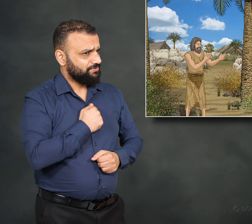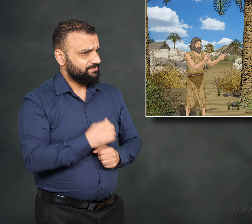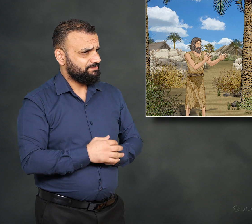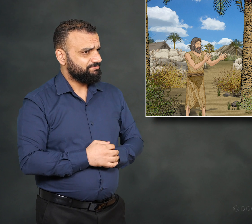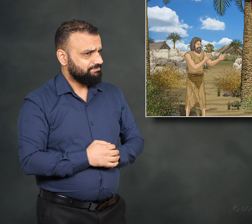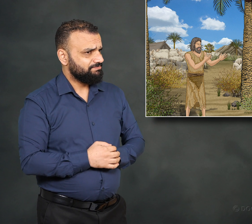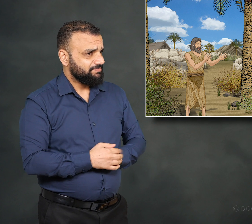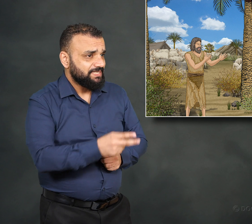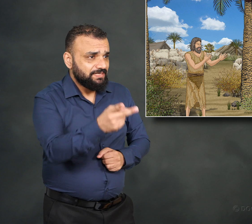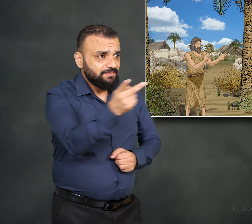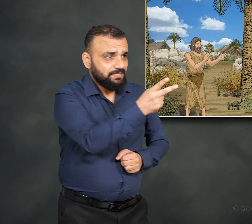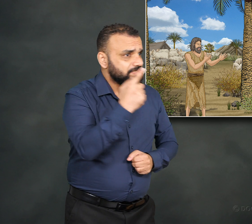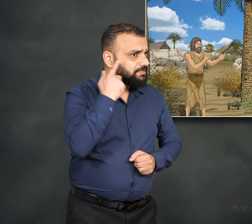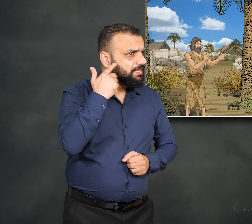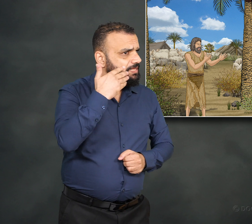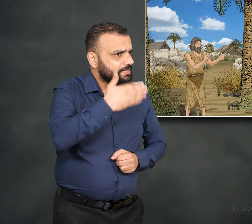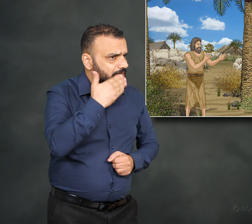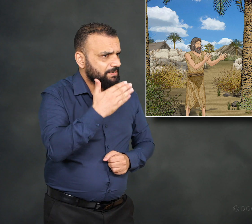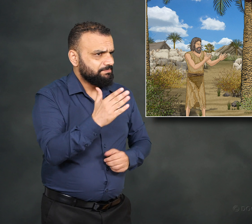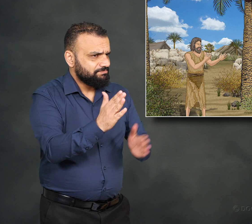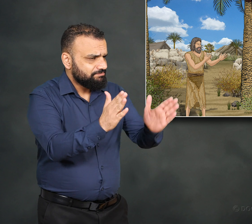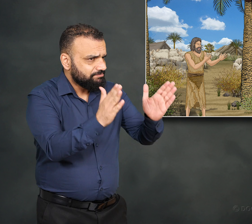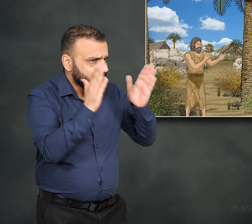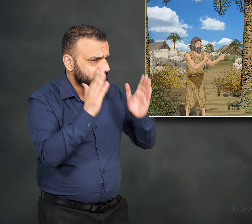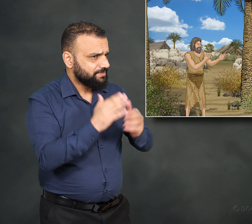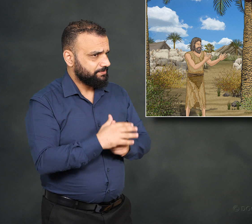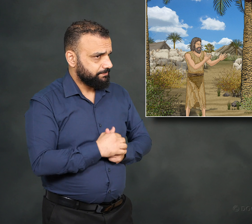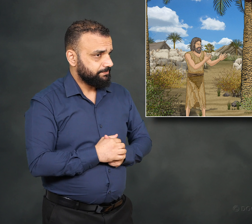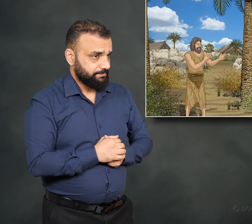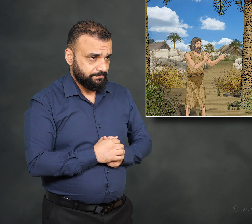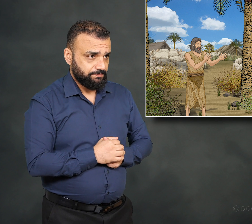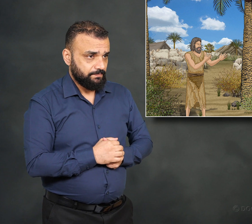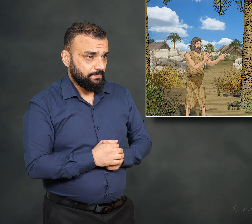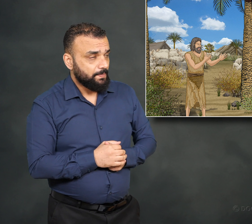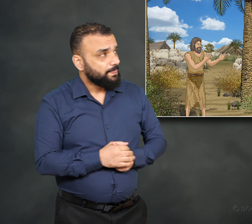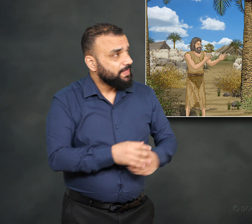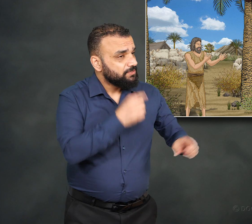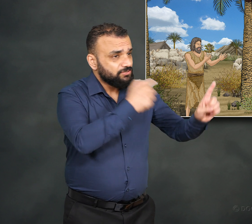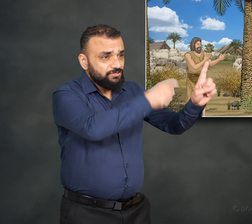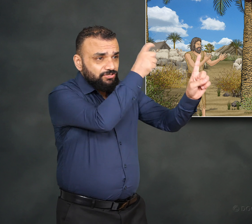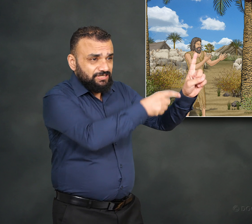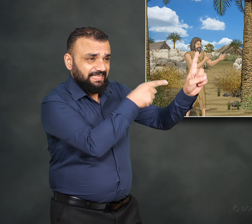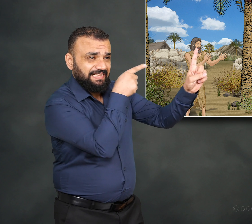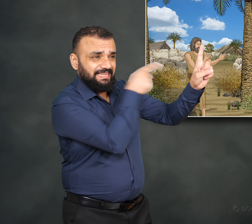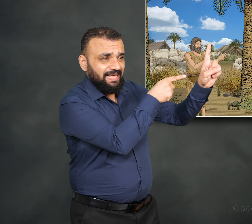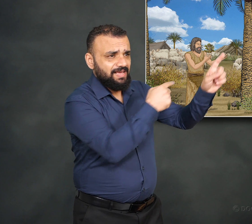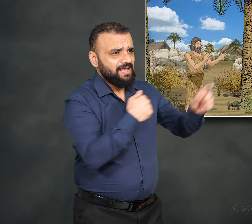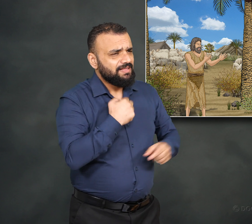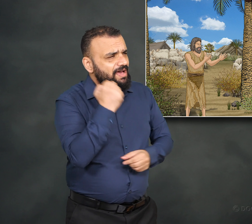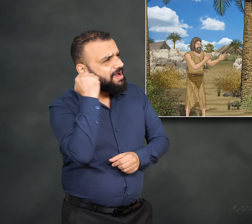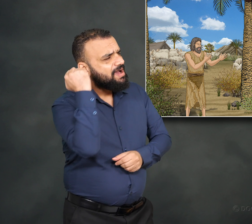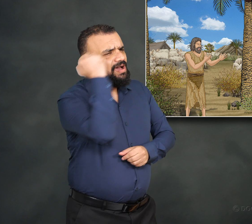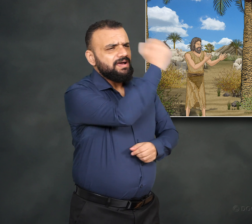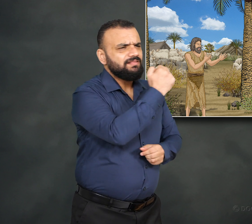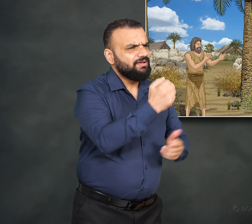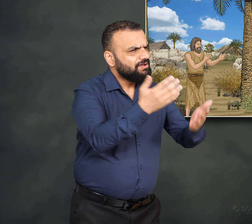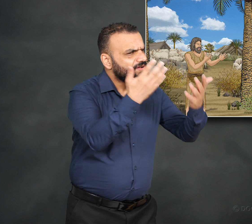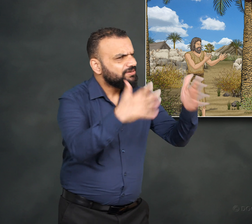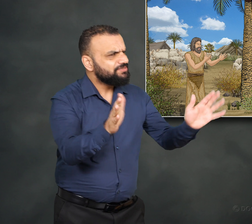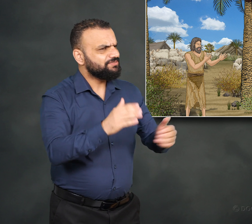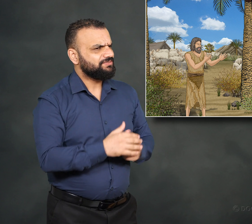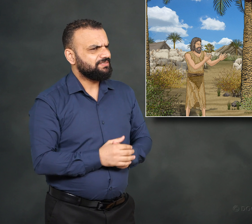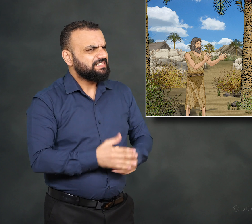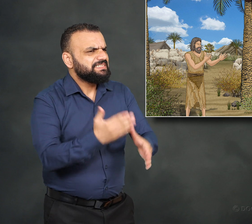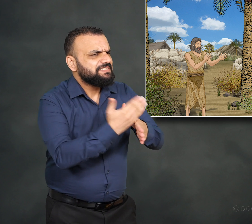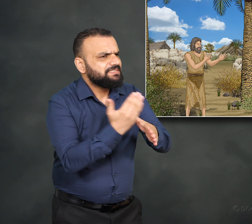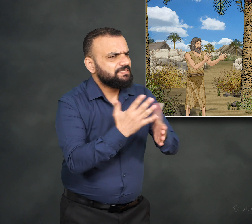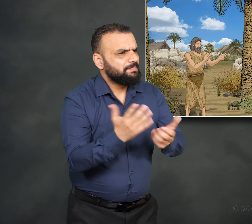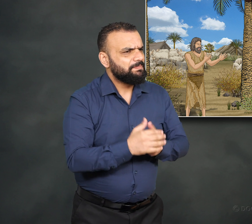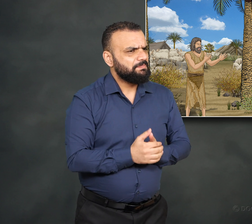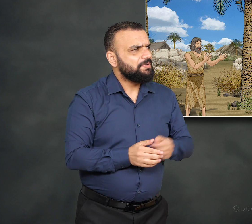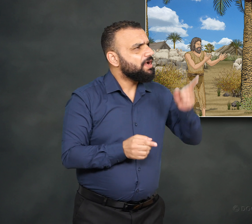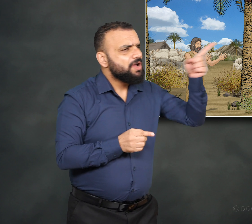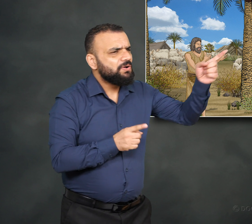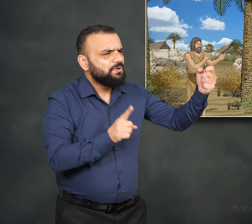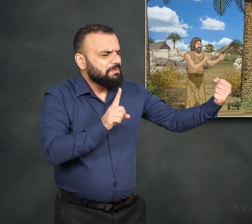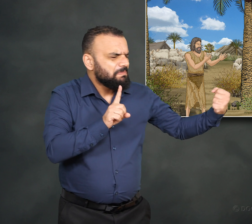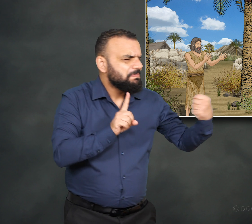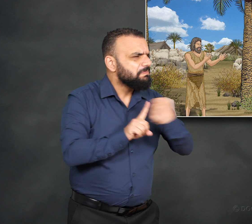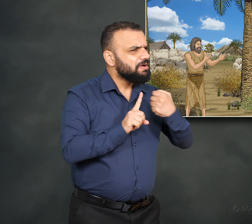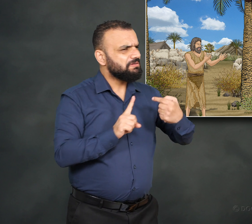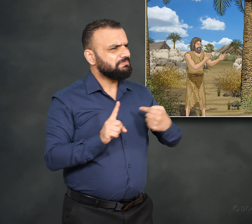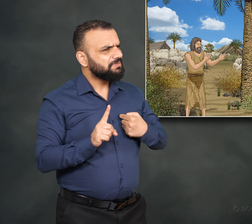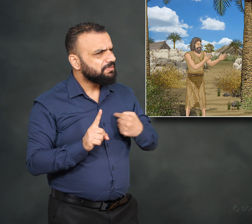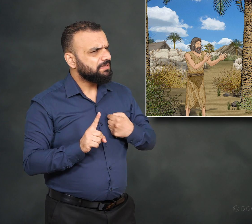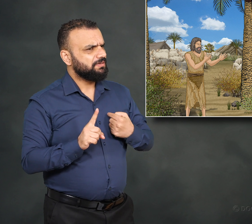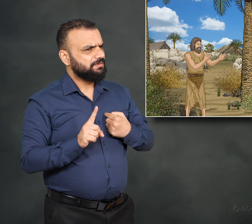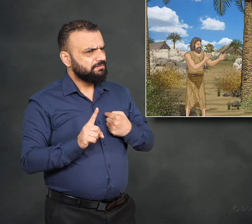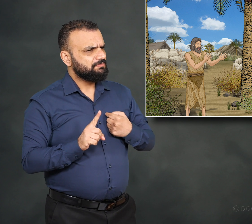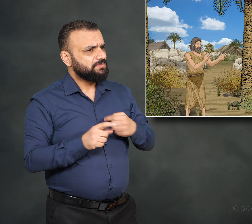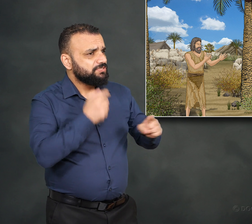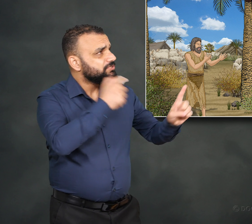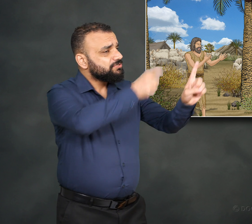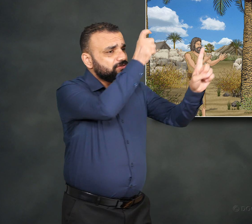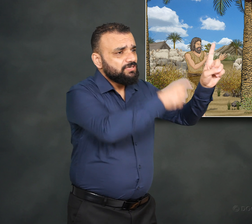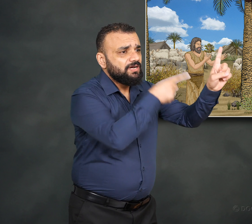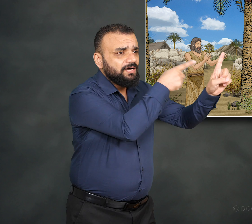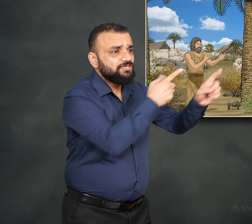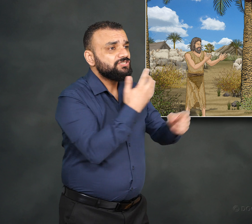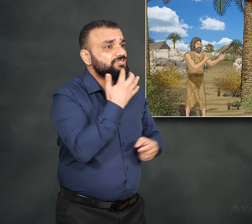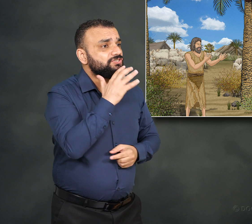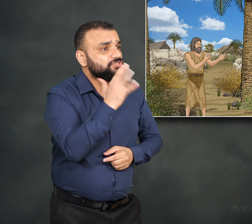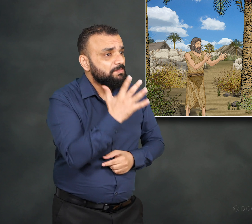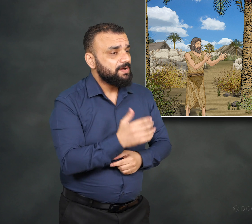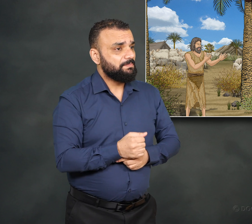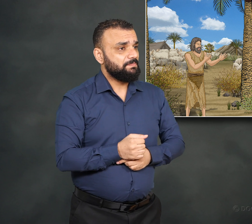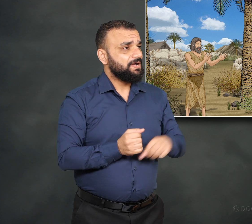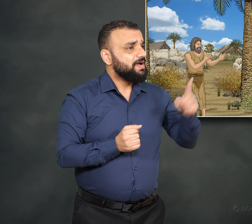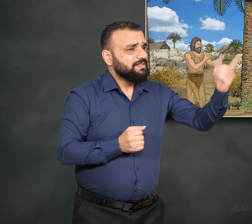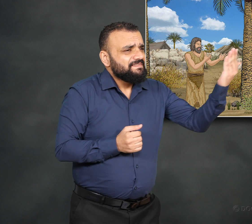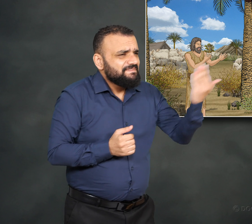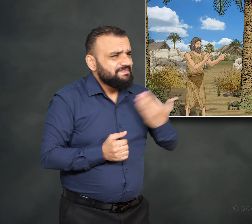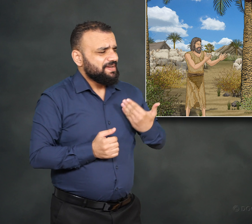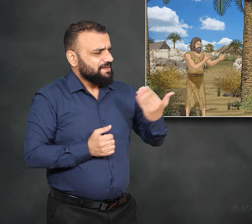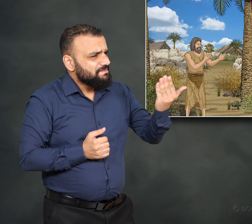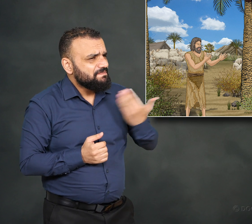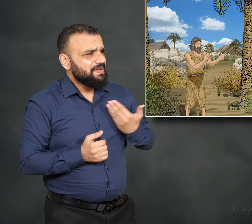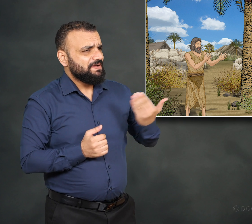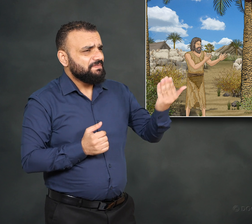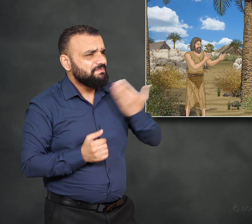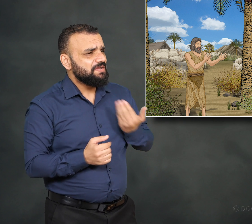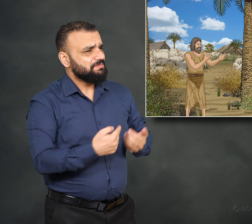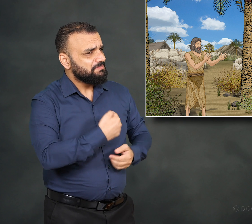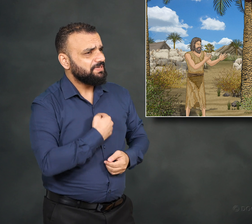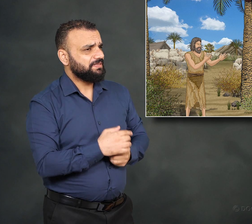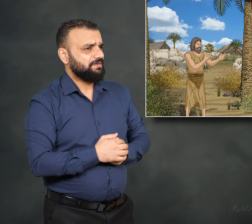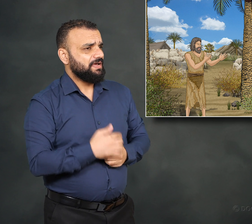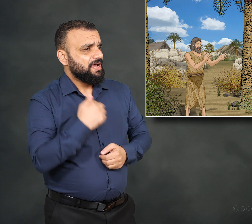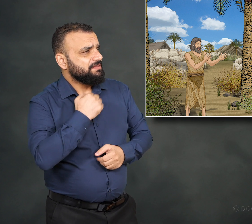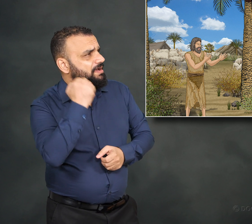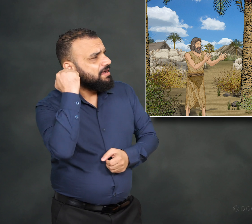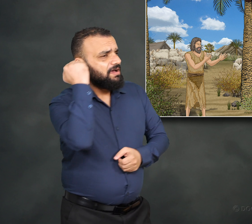wives of Lamech, listen to my speech.